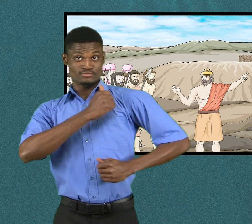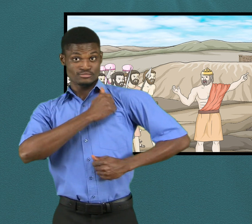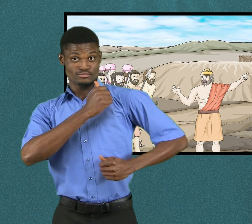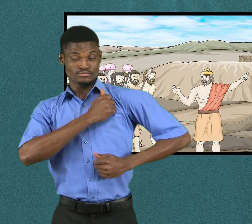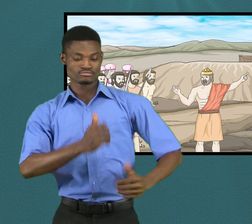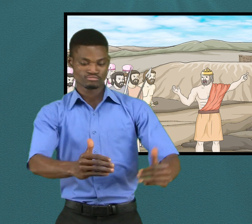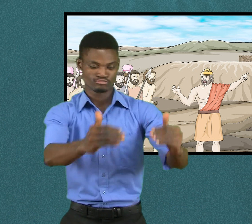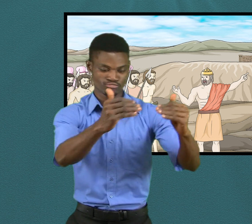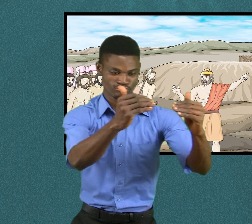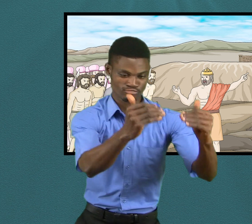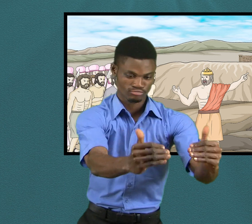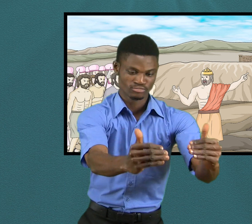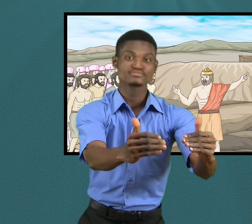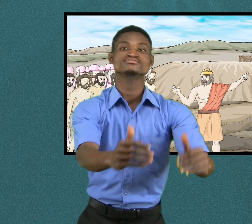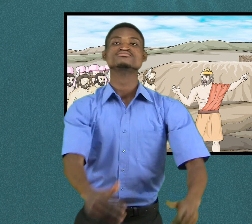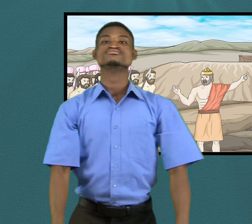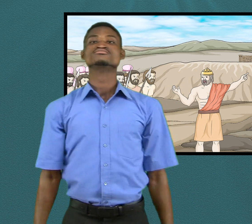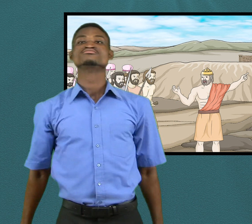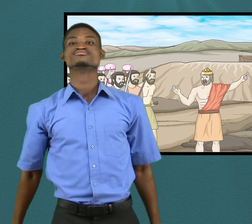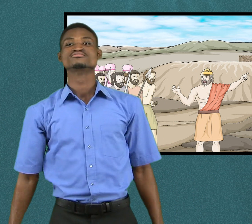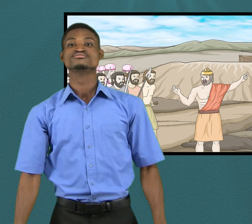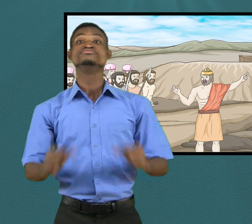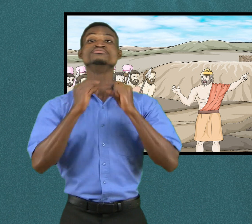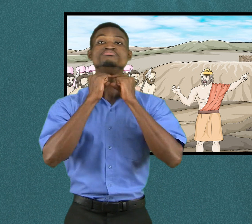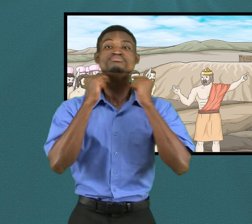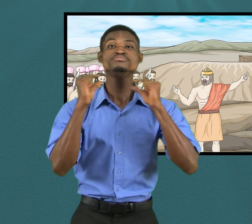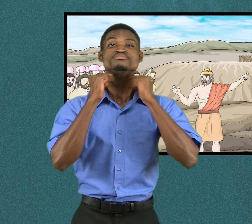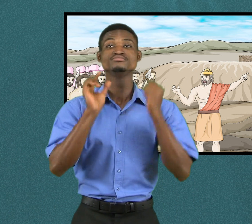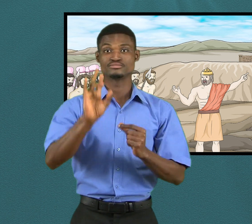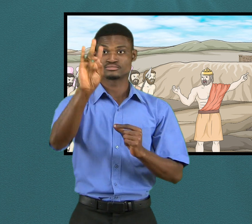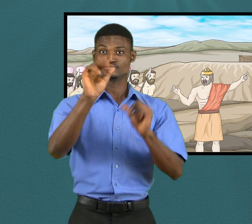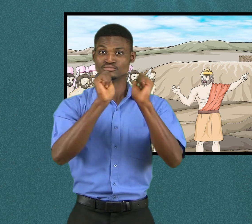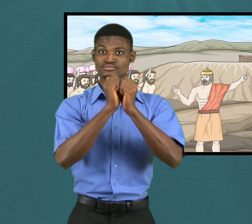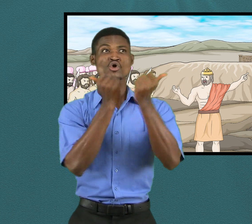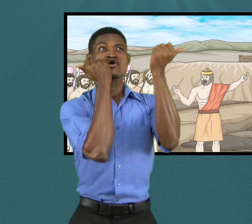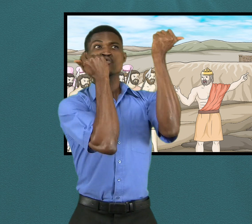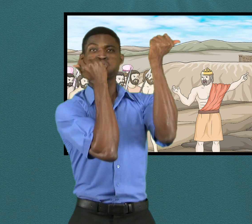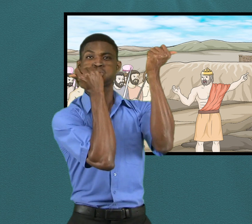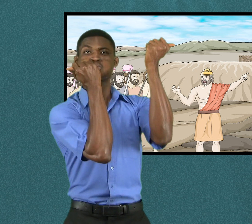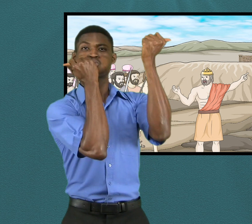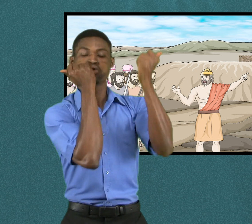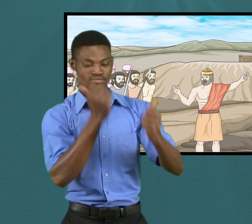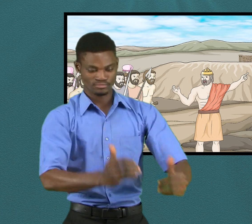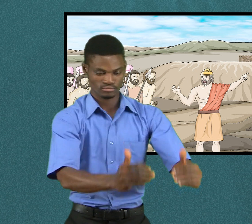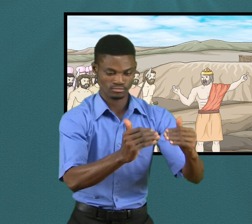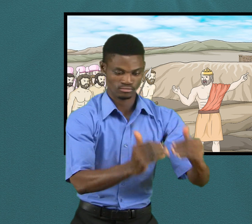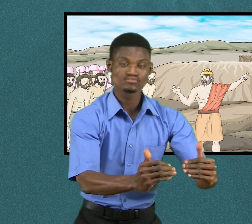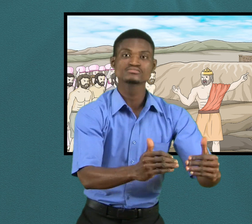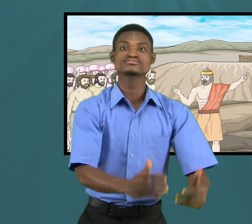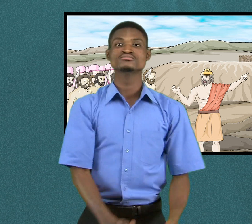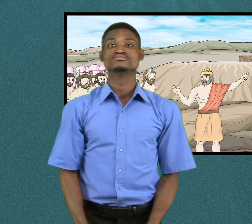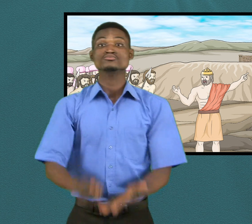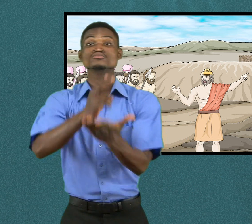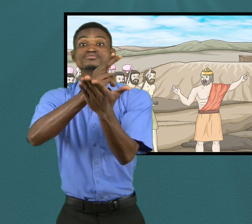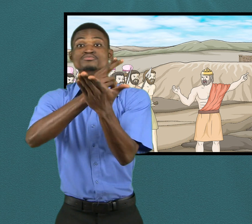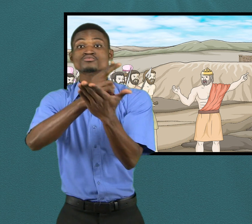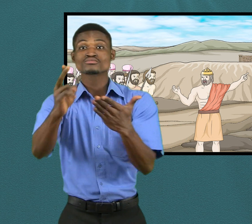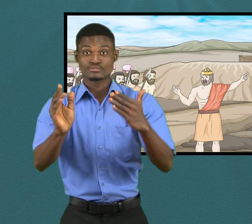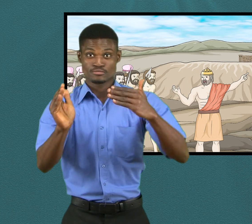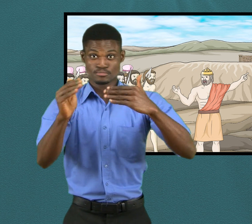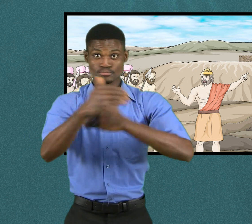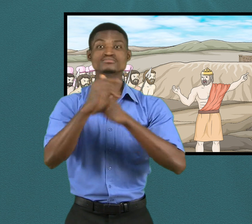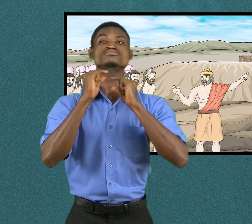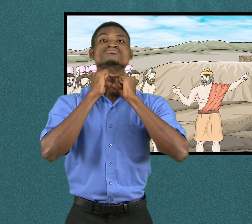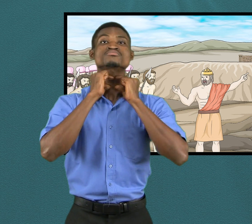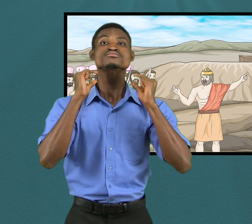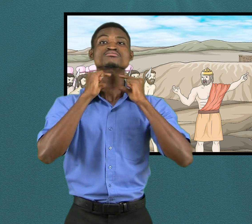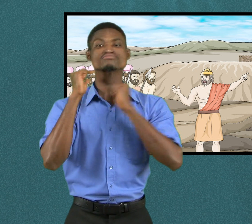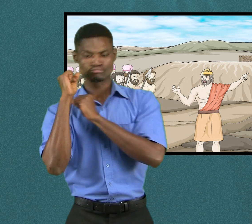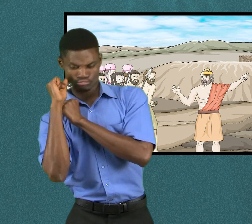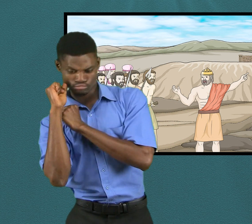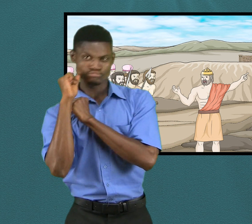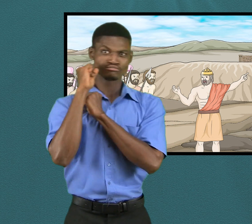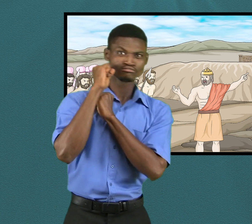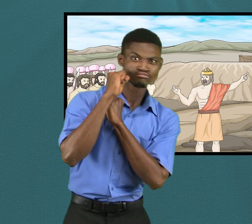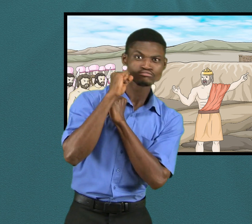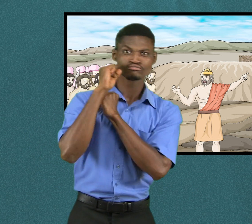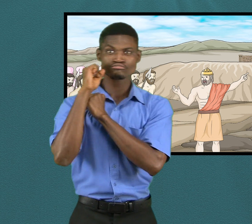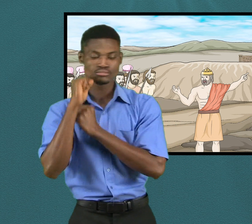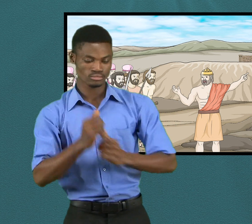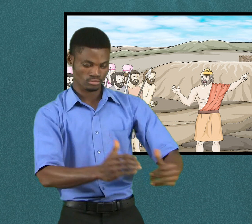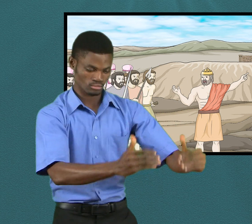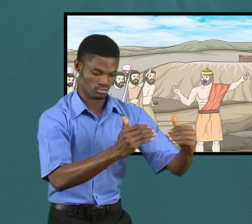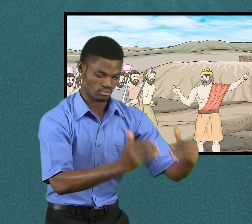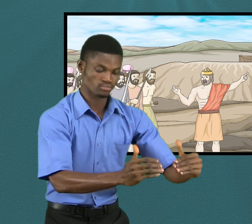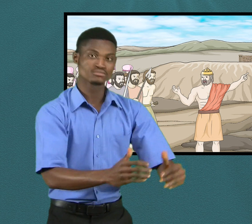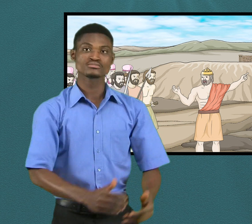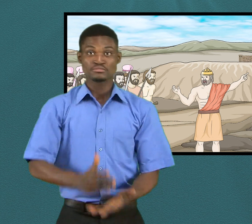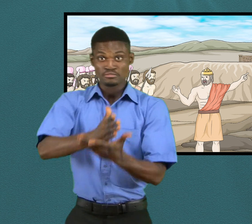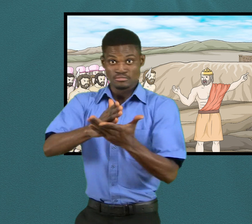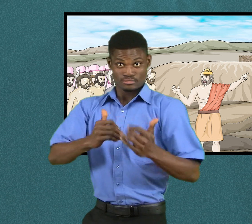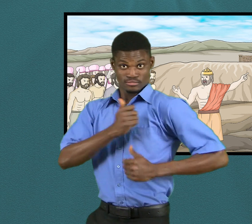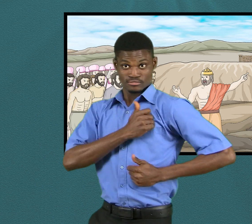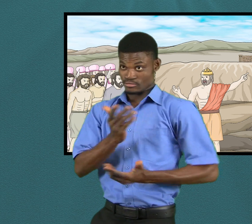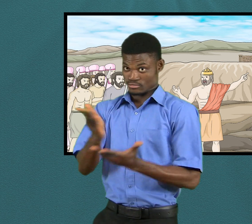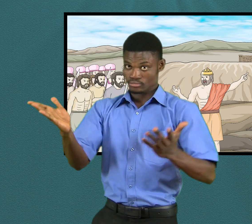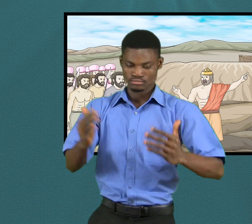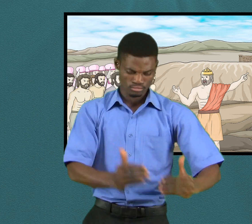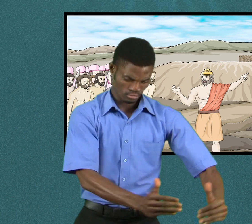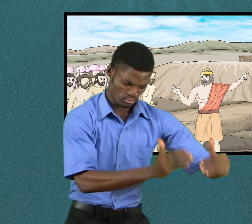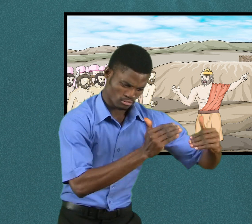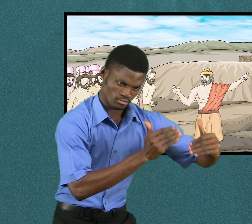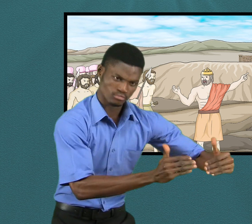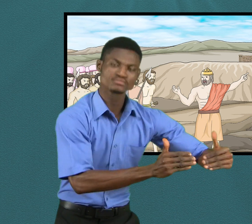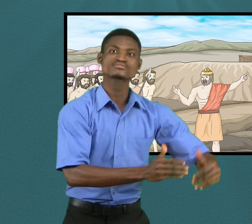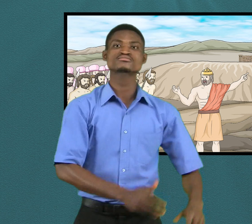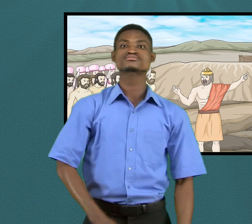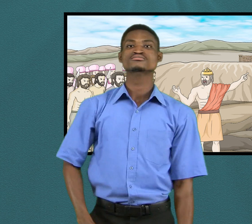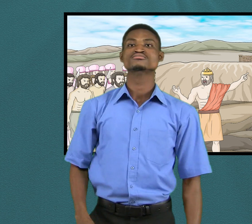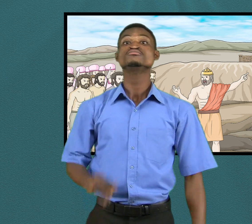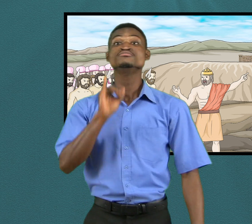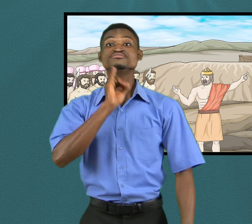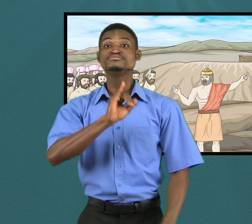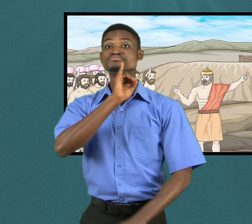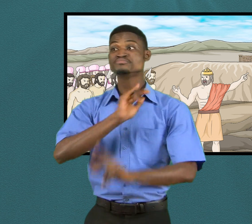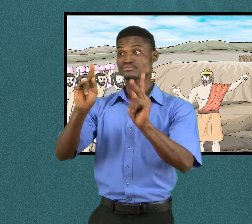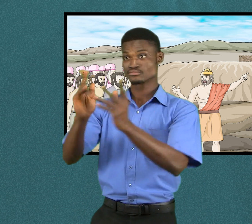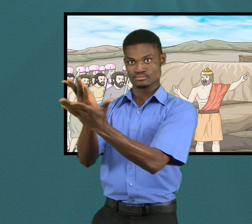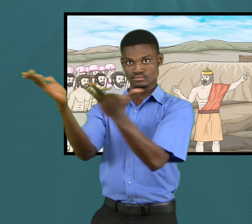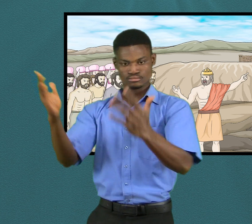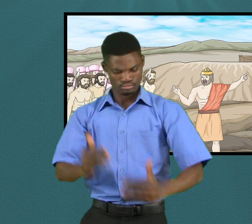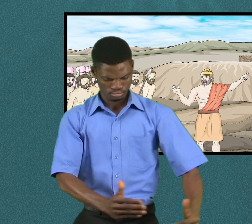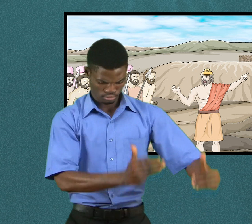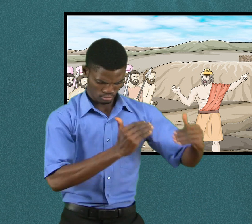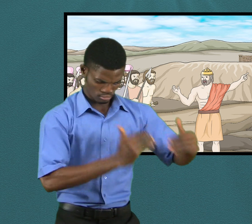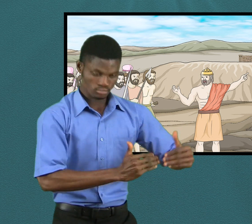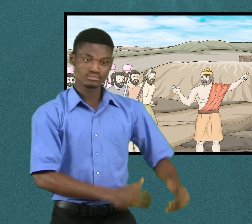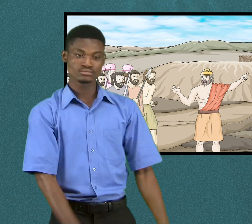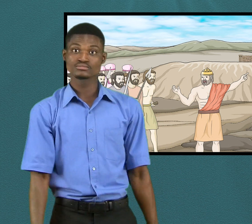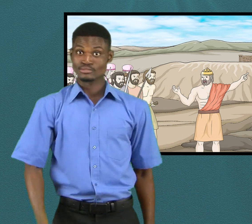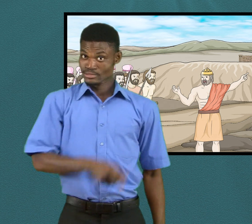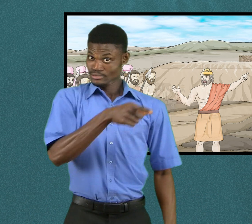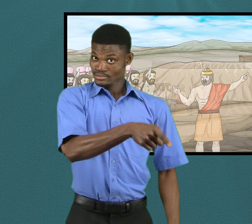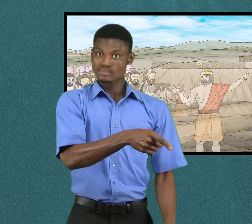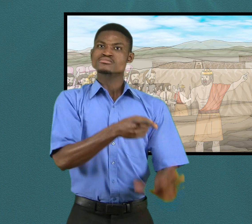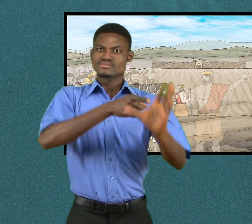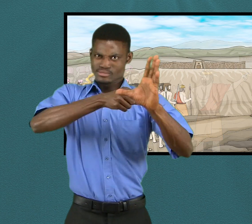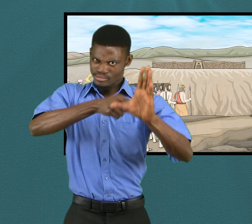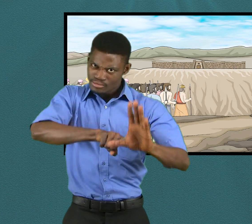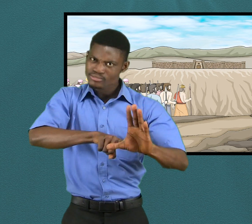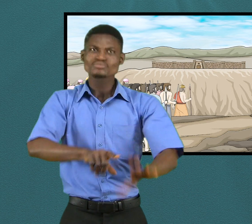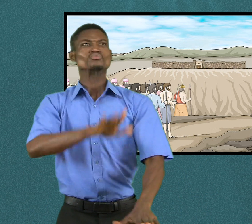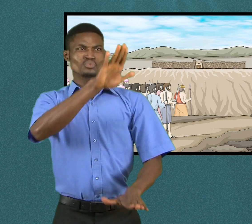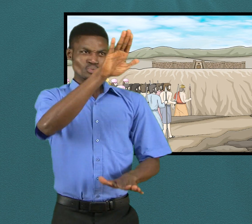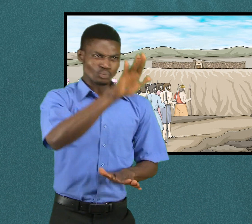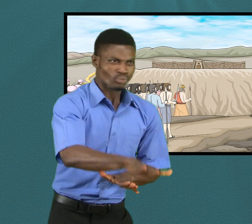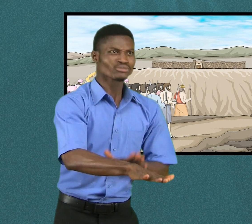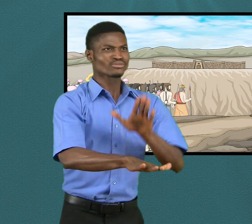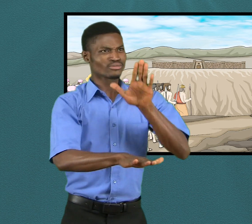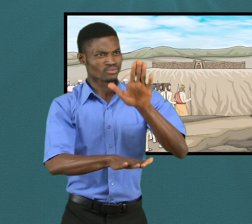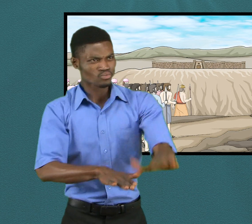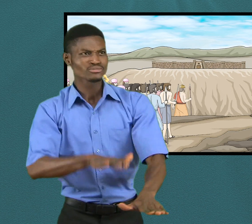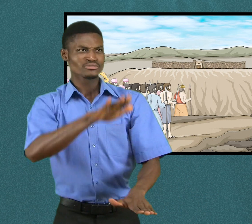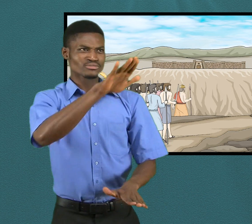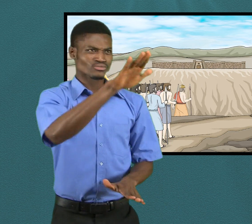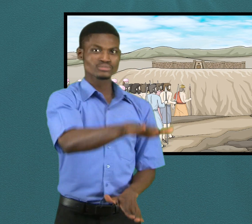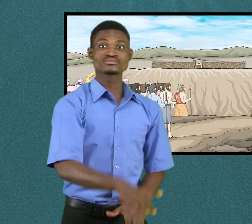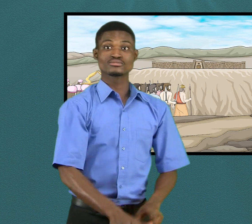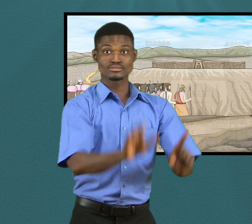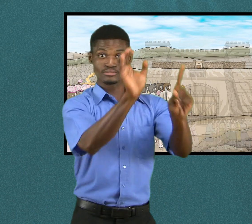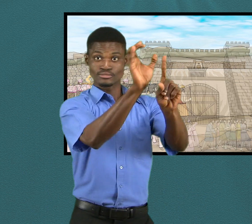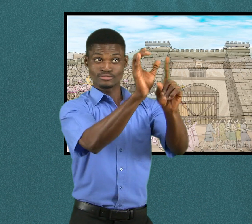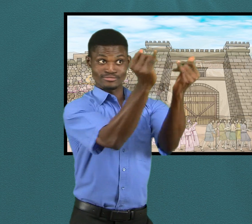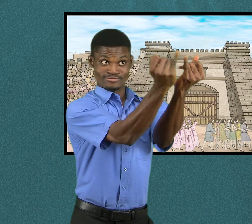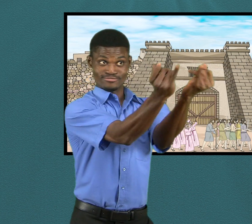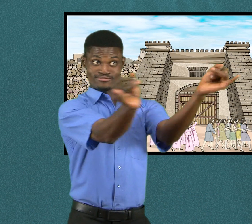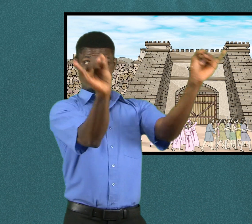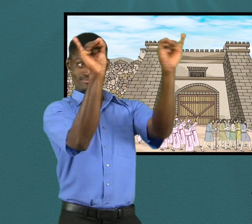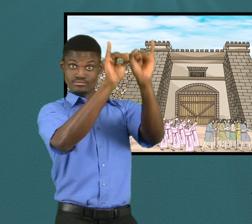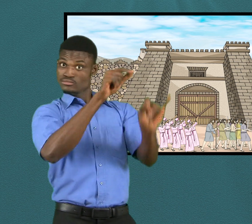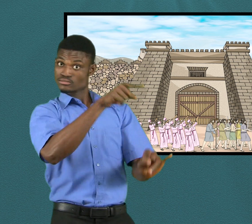do not let one word come out of your mouth until the day I tell you to shout. Then you are to shout!”